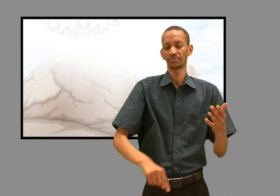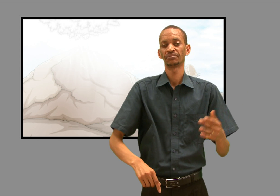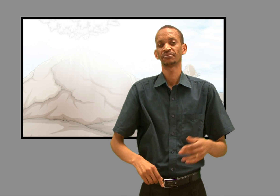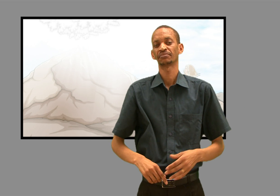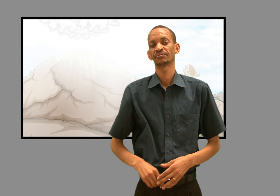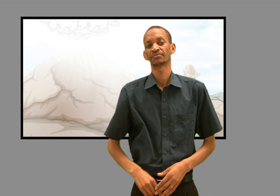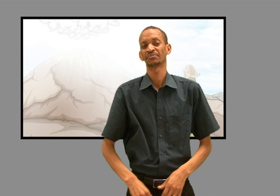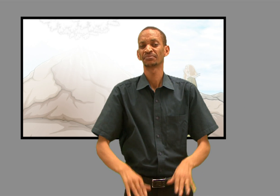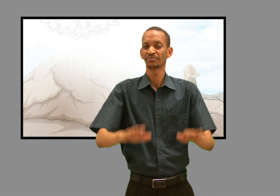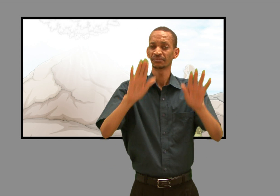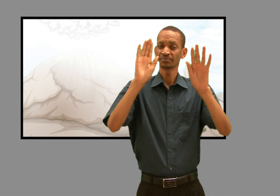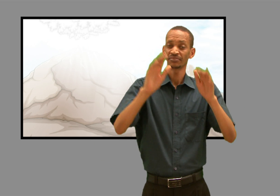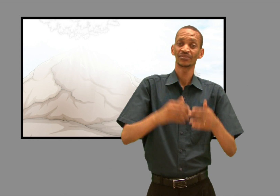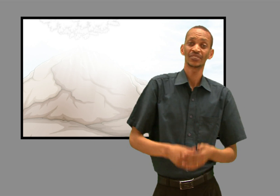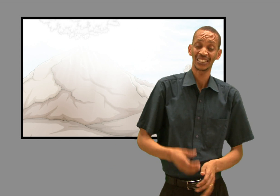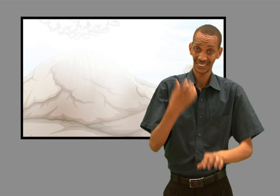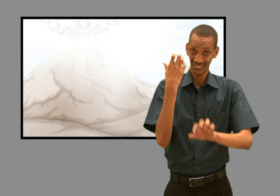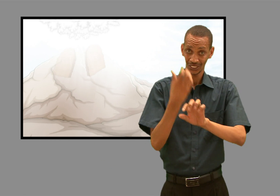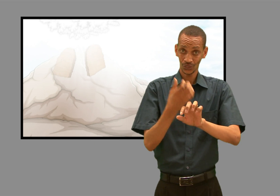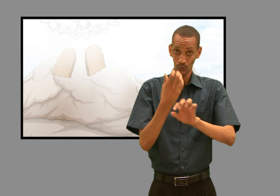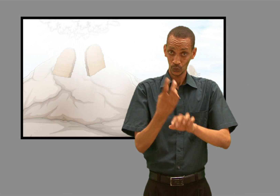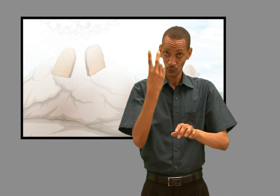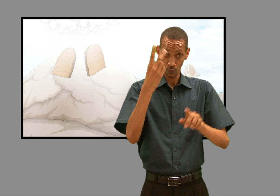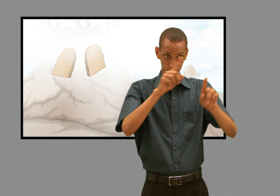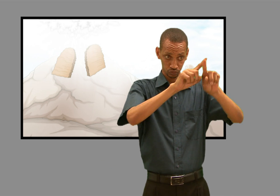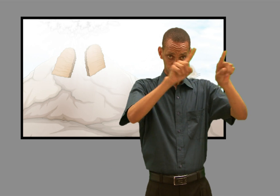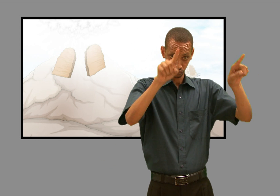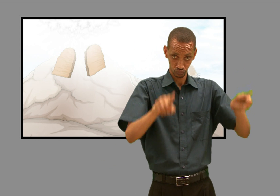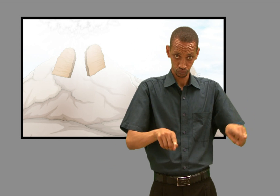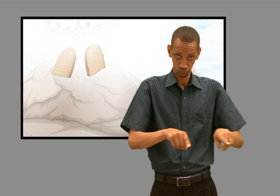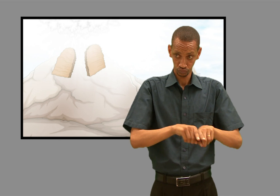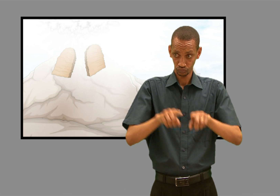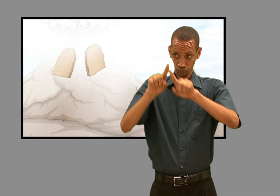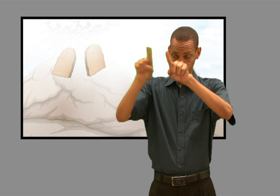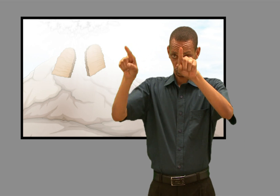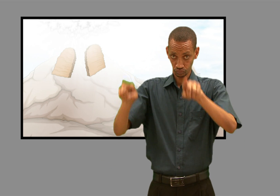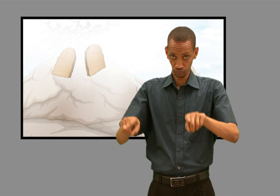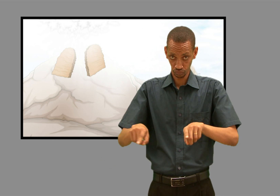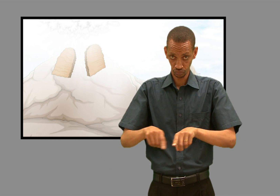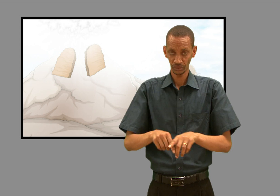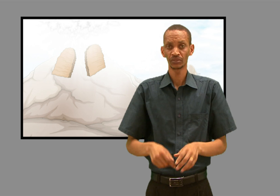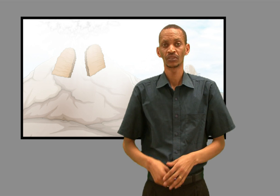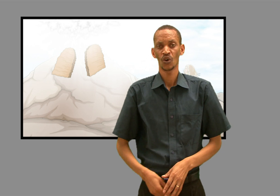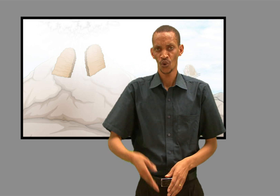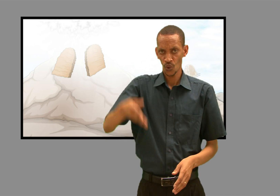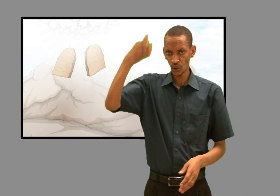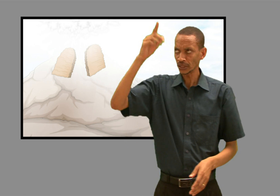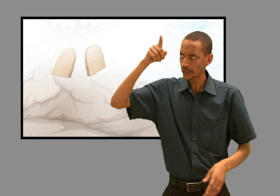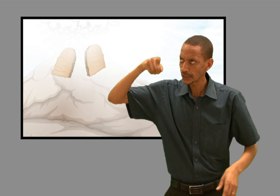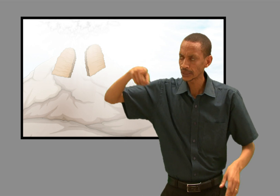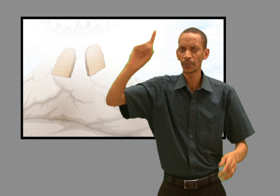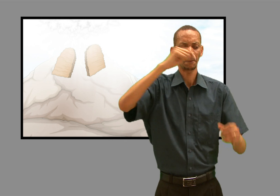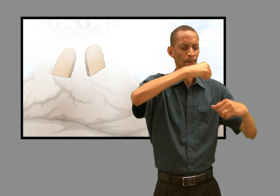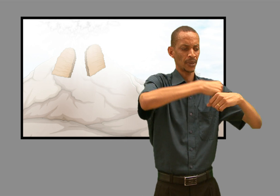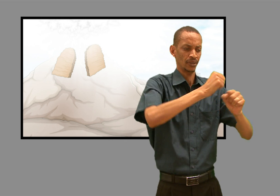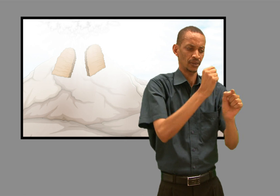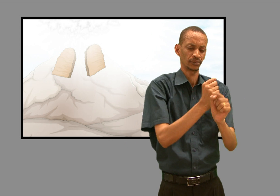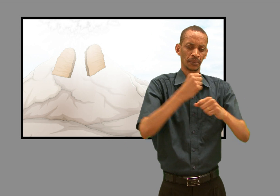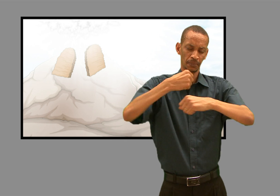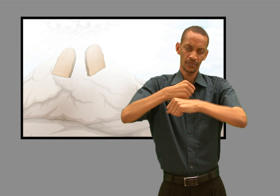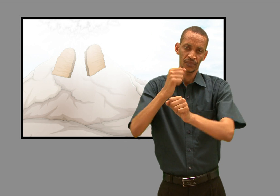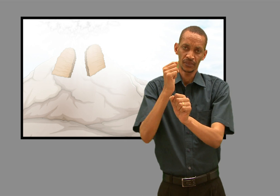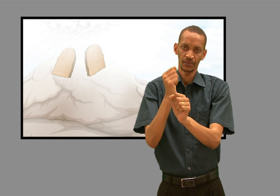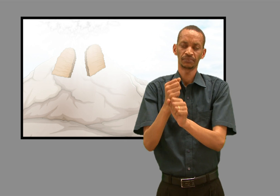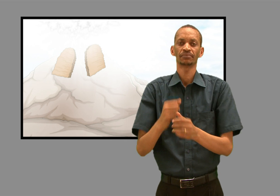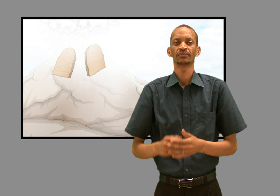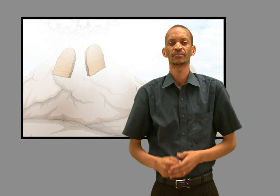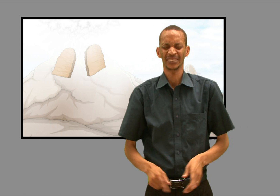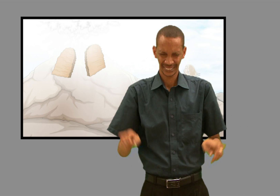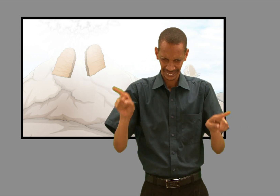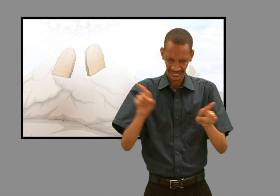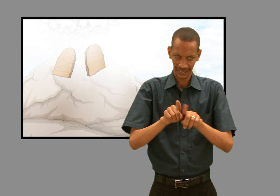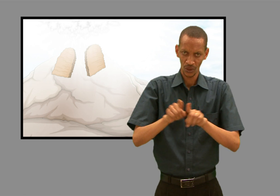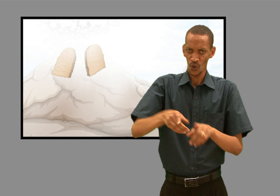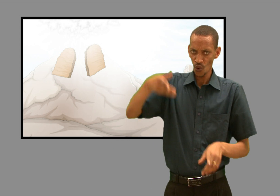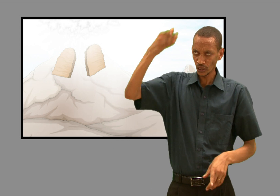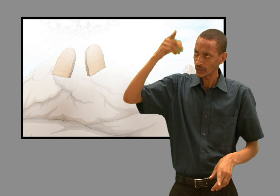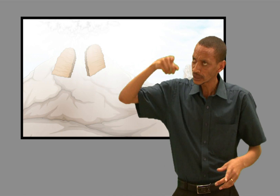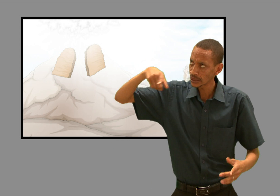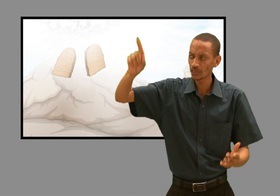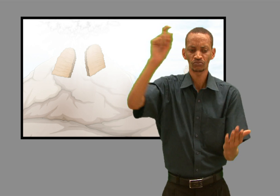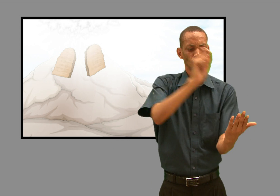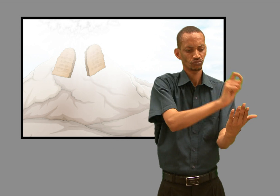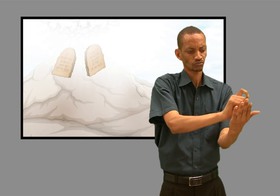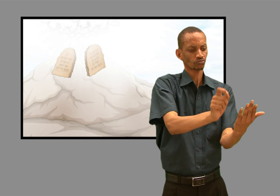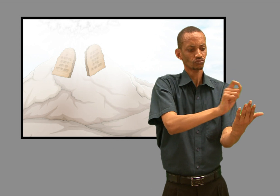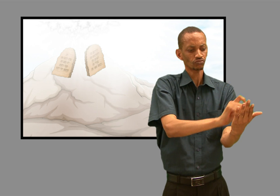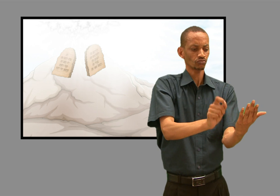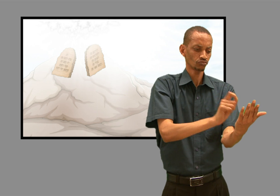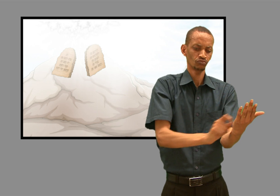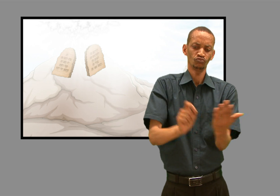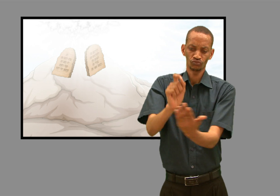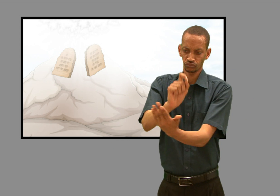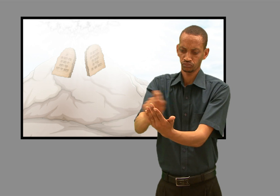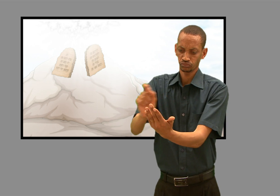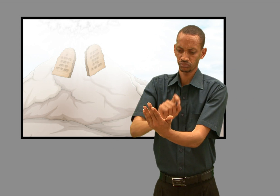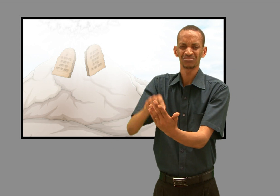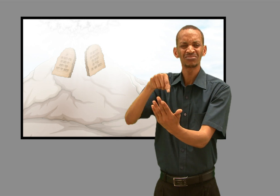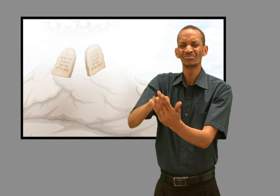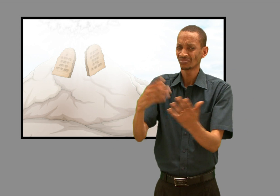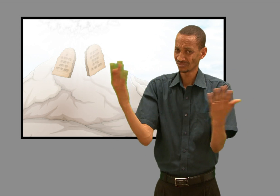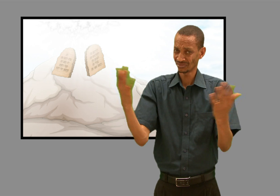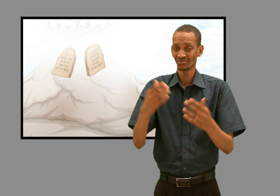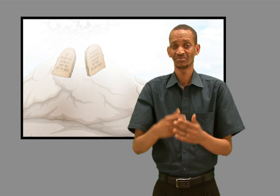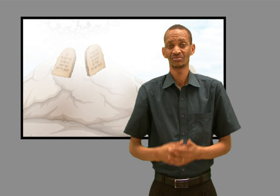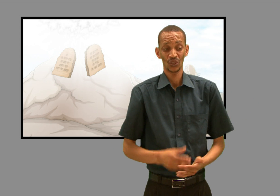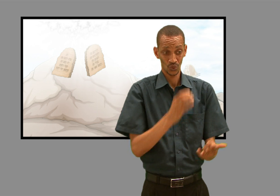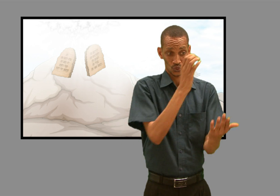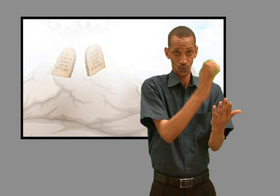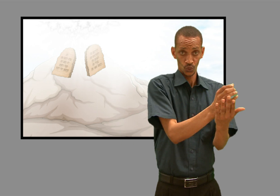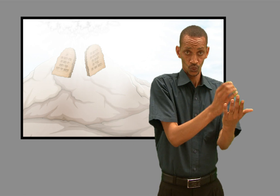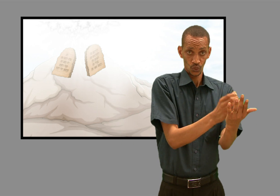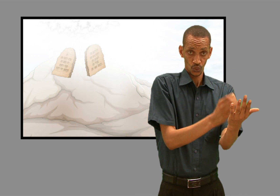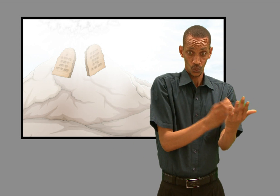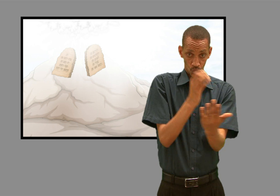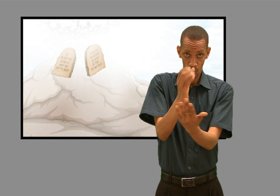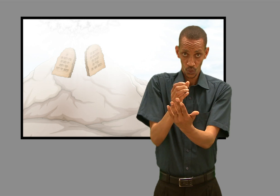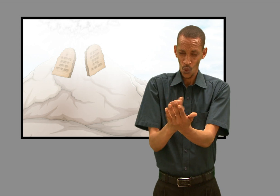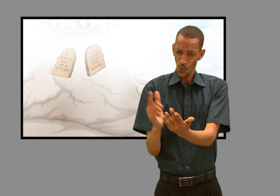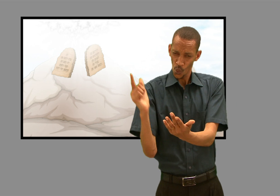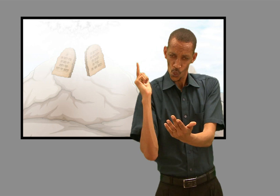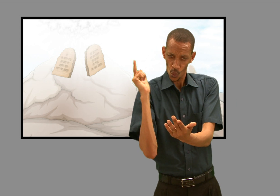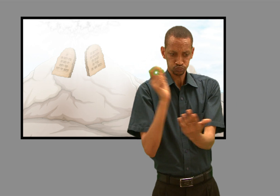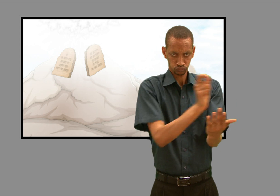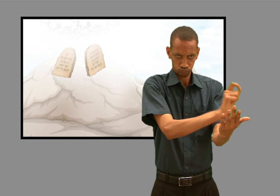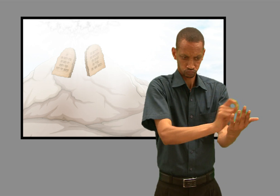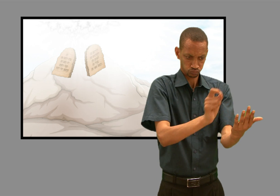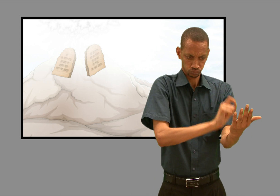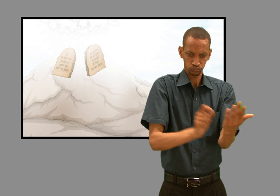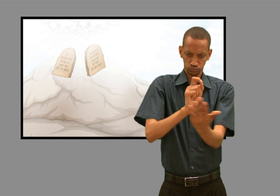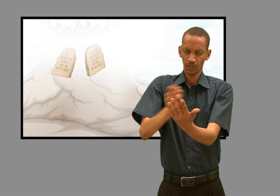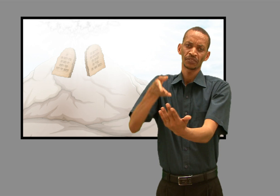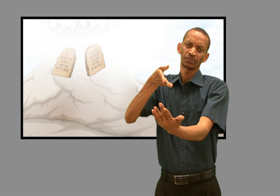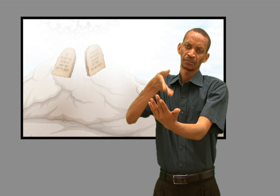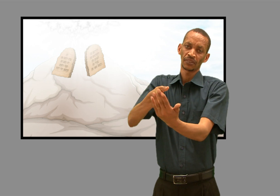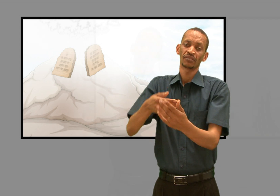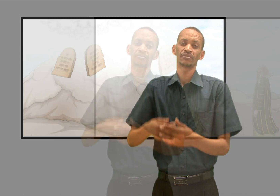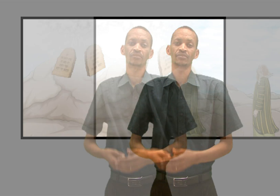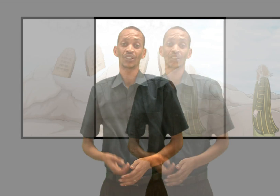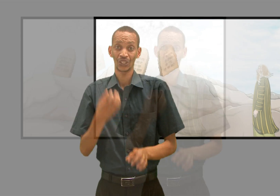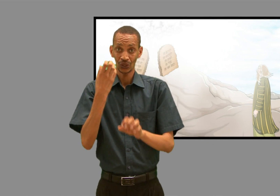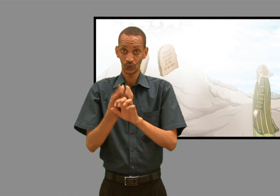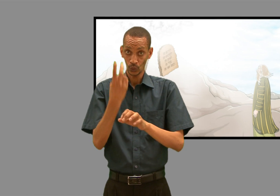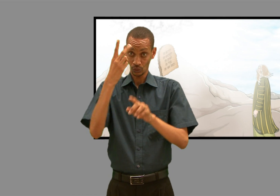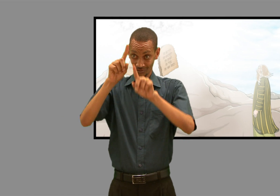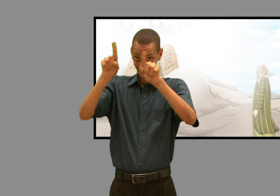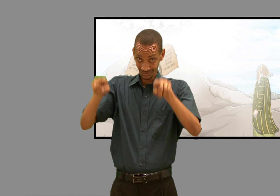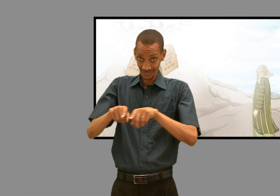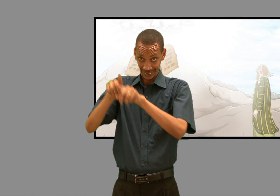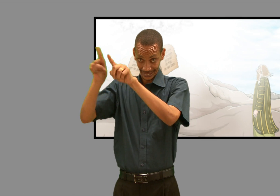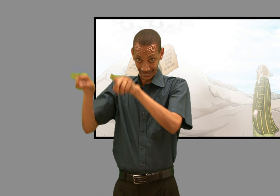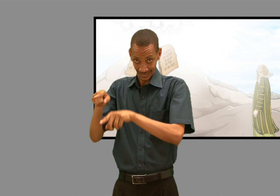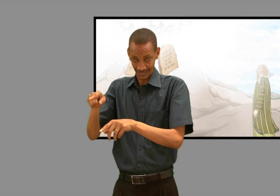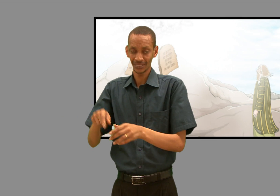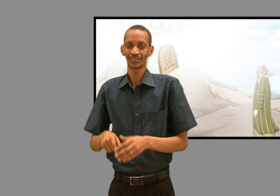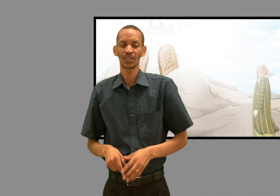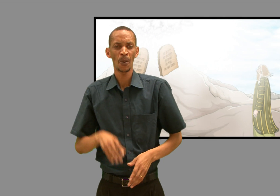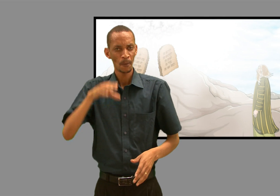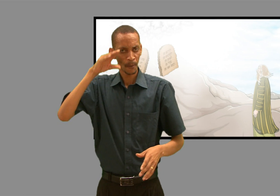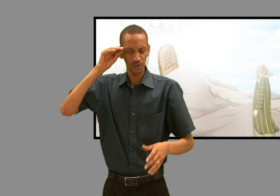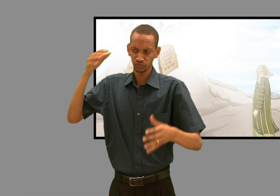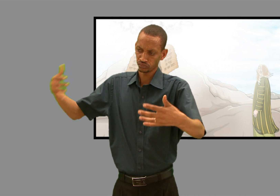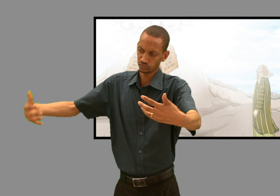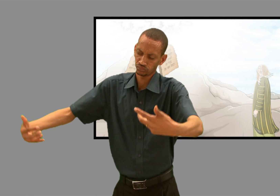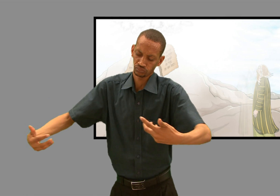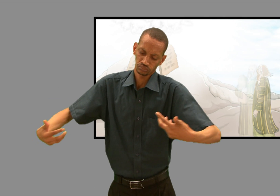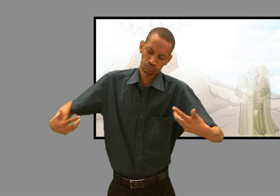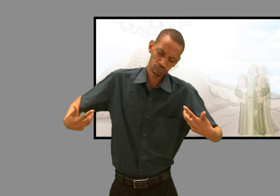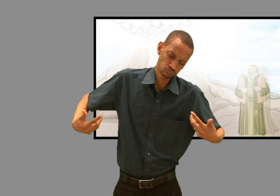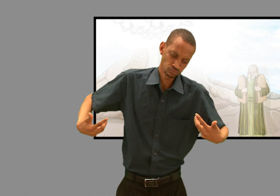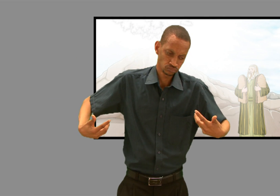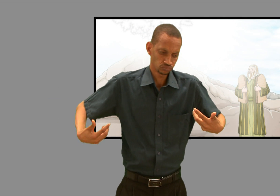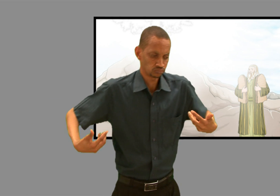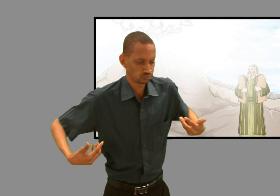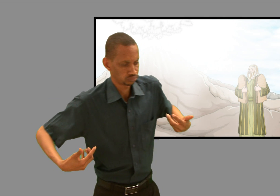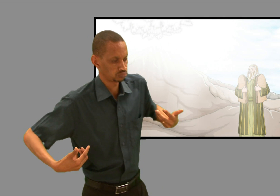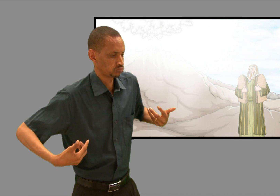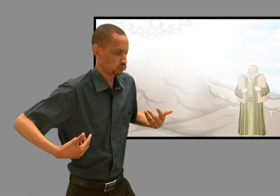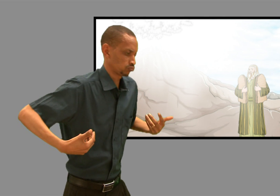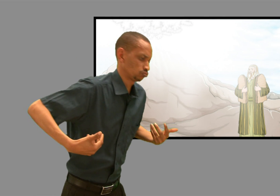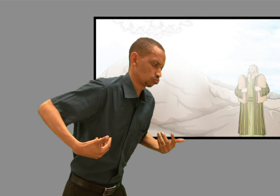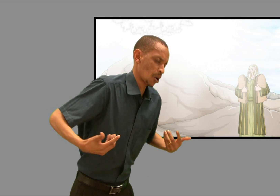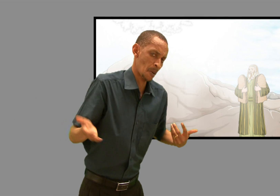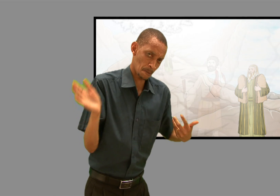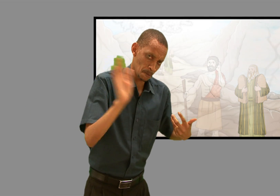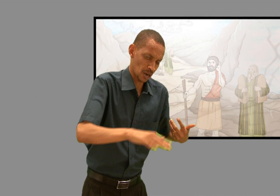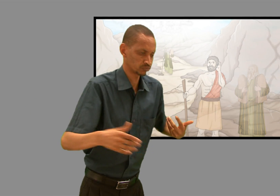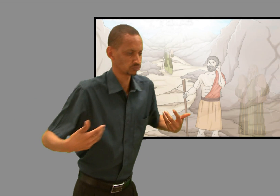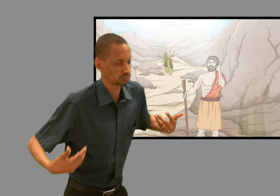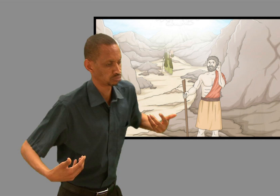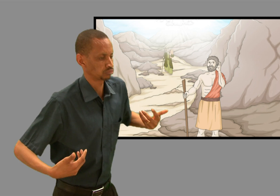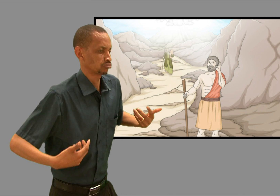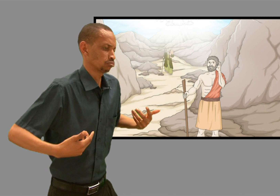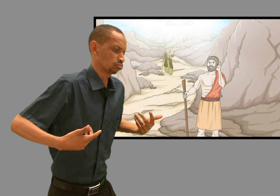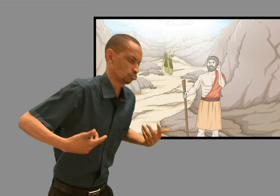Then Moses turned and went down the mountain with the two tablets of the Testimony in his hands. They were inscribed on both sides, front and back. The tablets were the work of God, and the writing was the writing of God, engraved on the tablets.